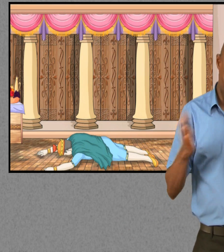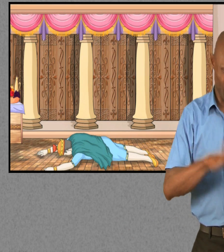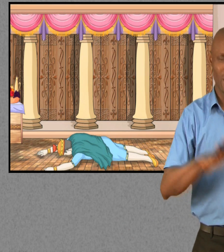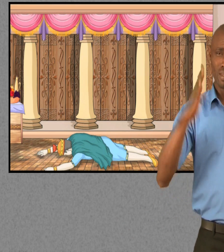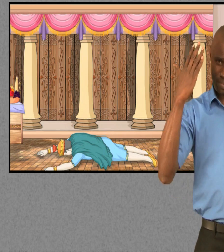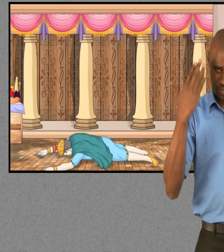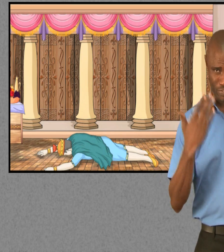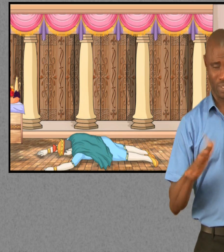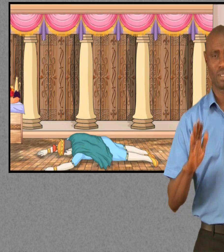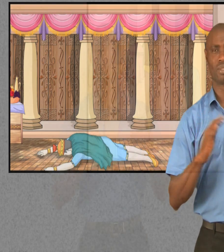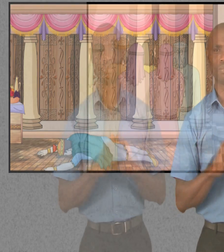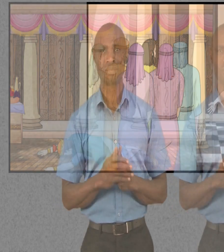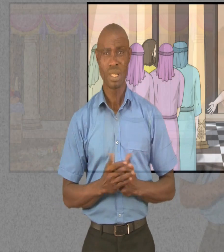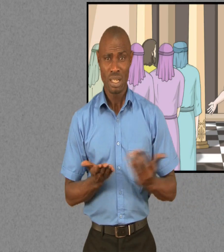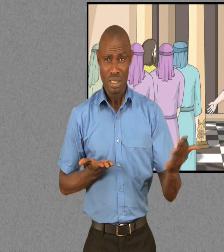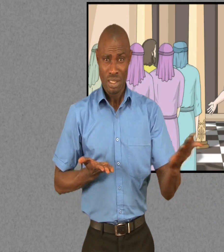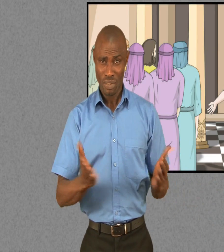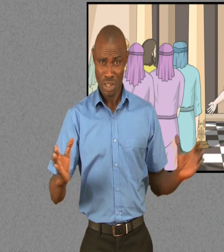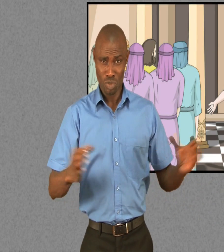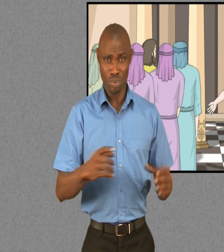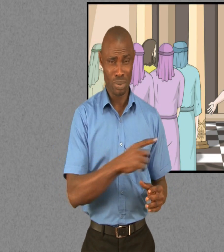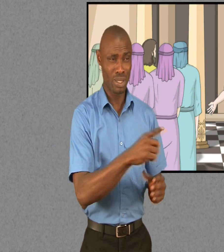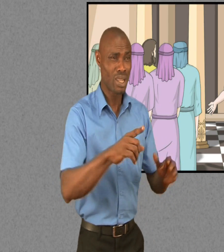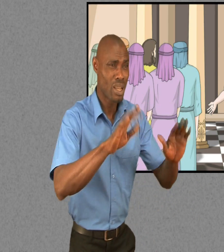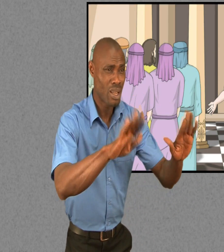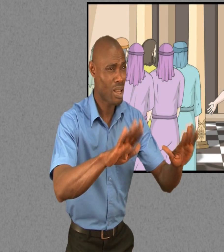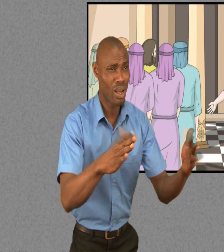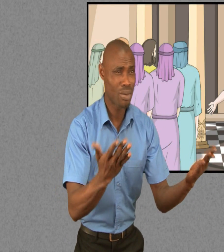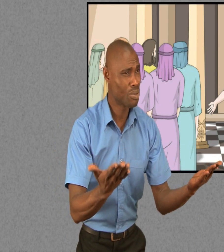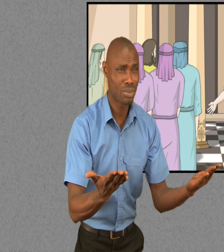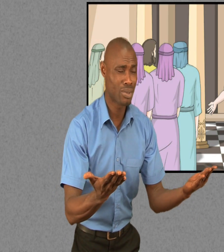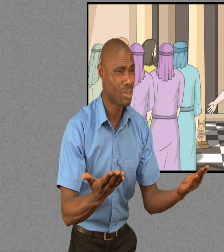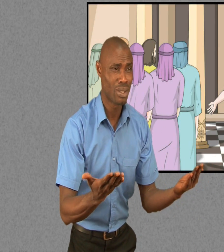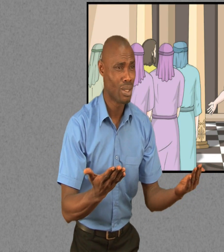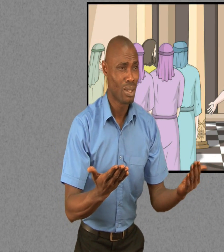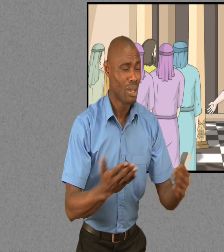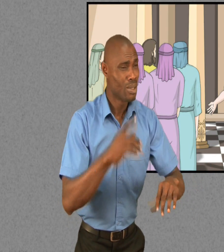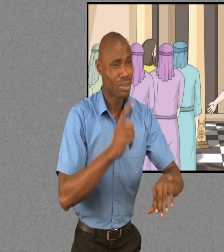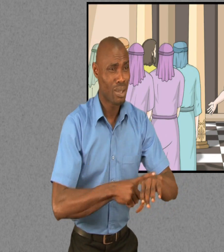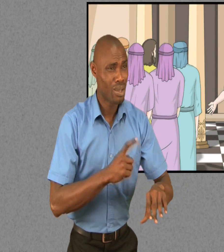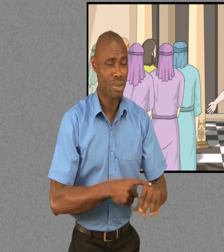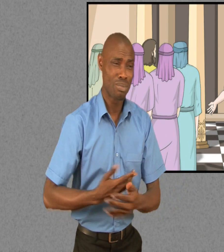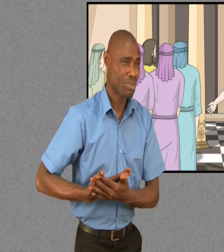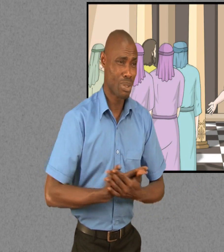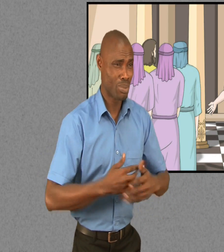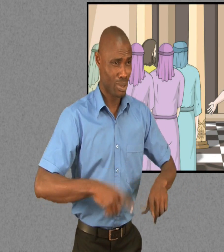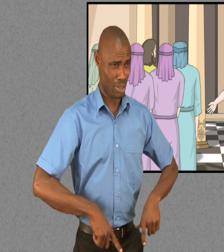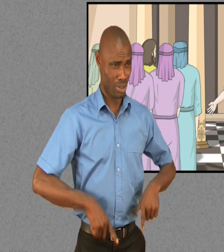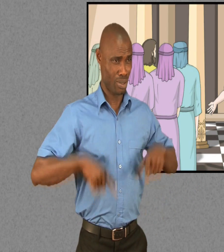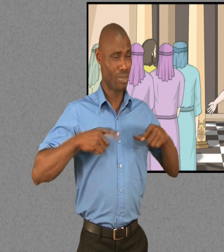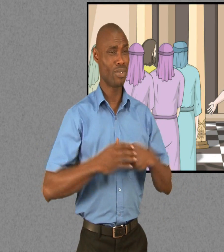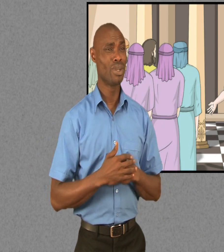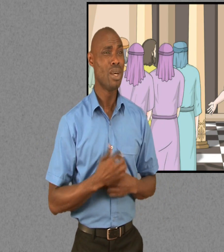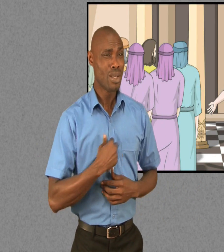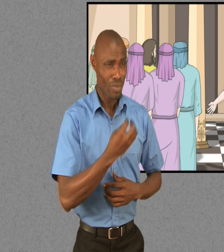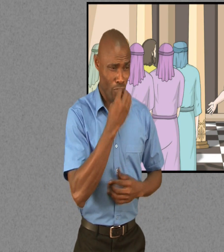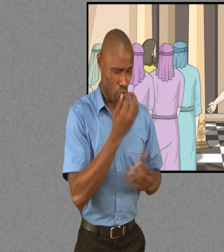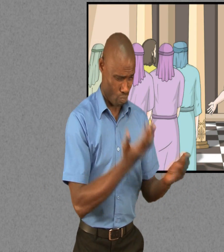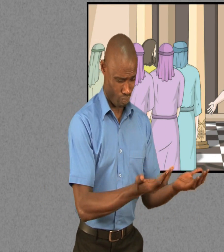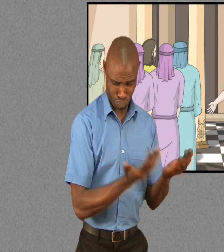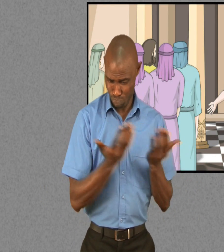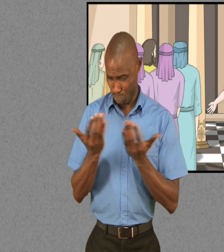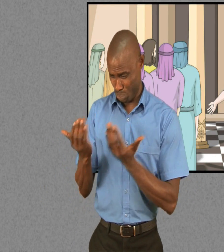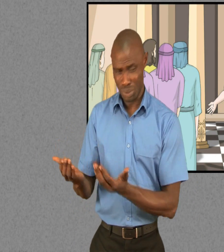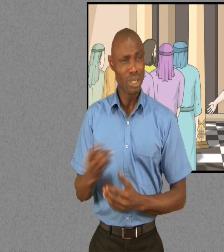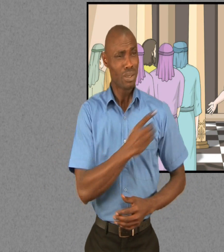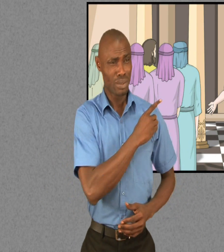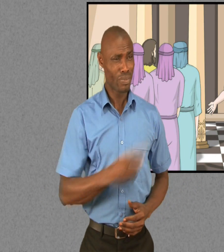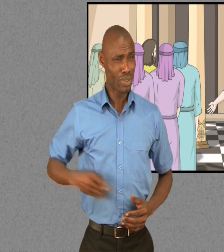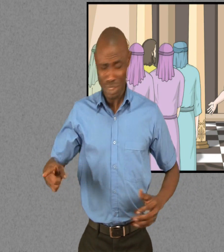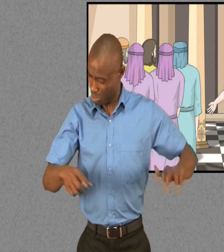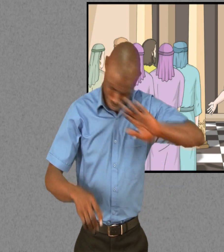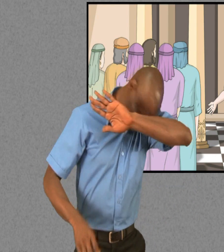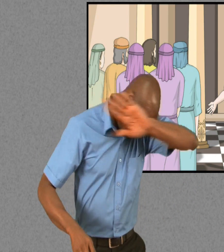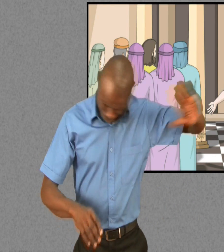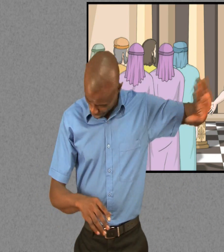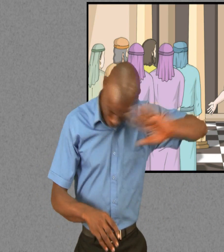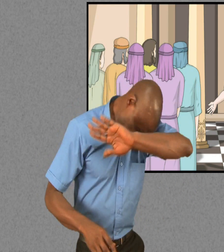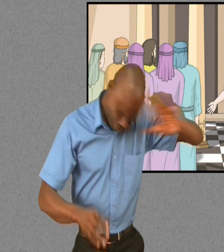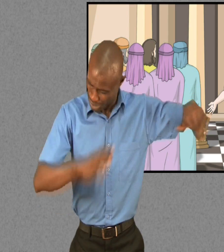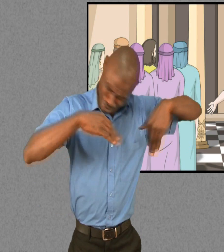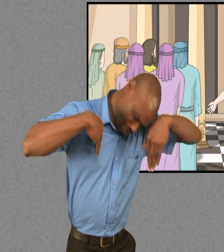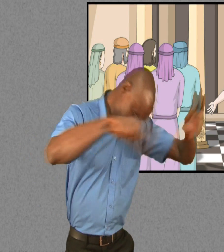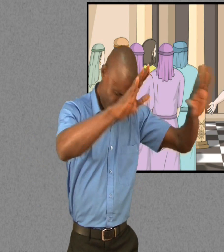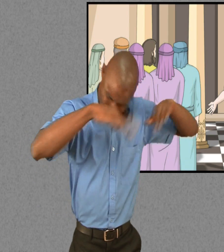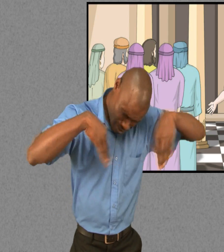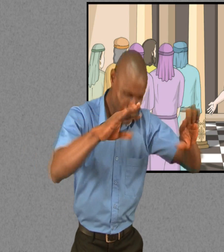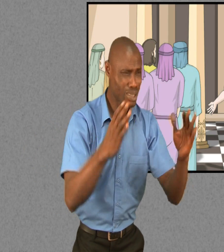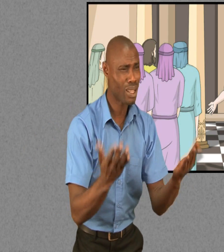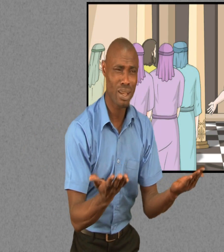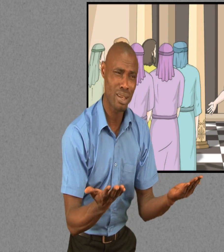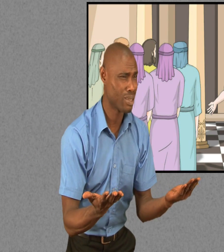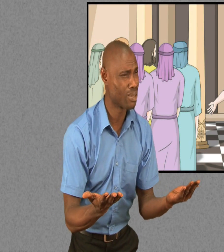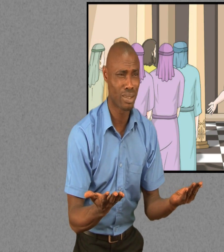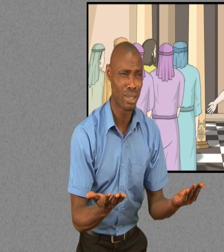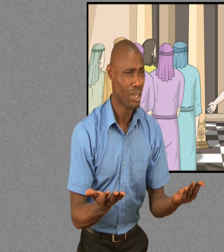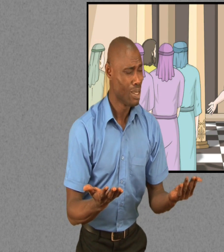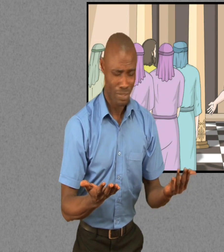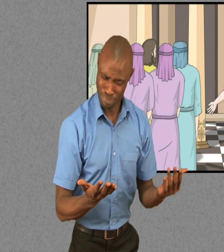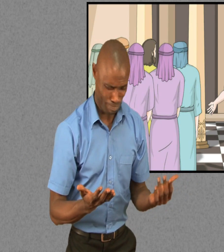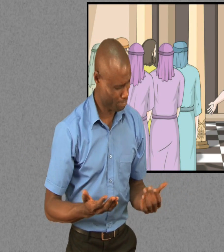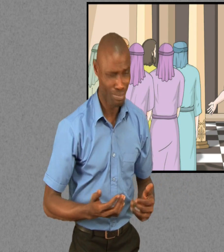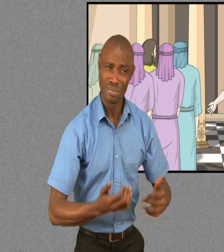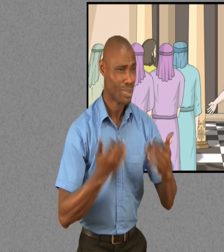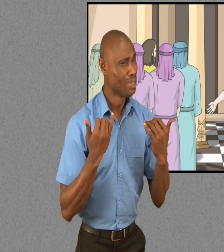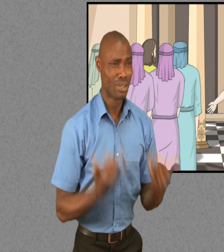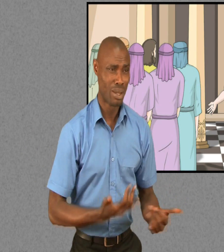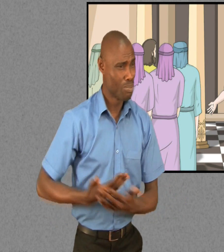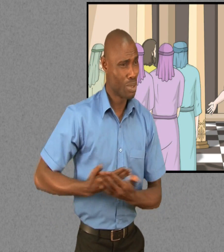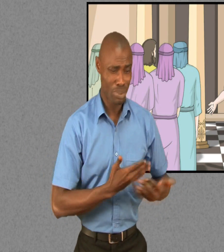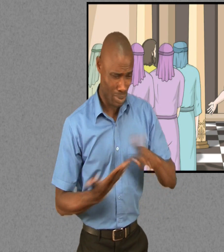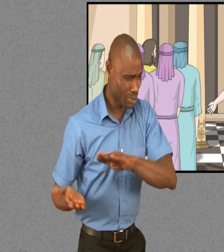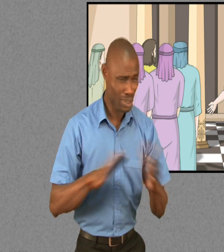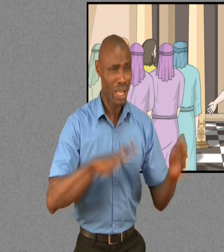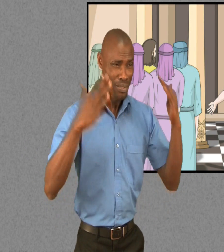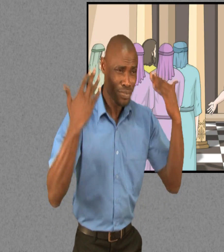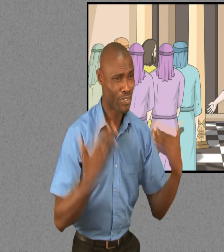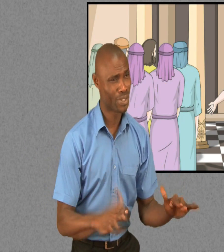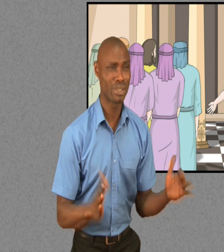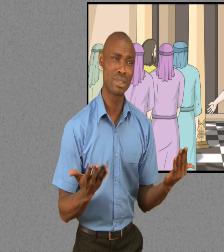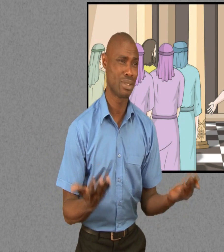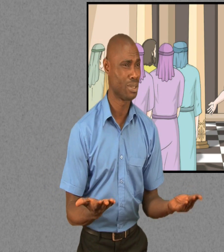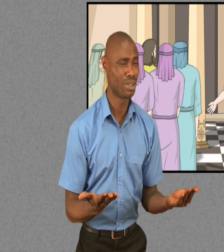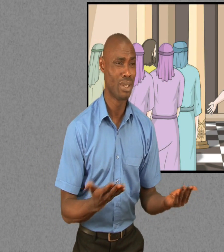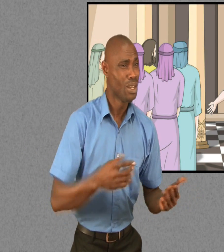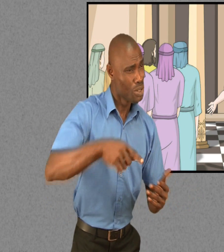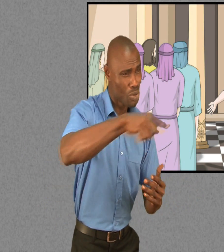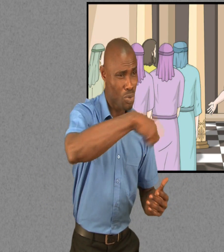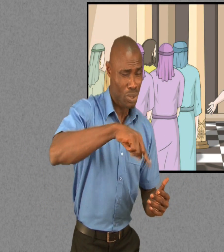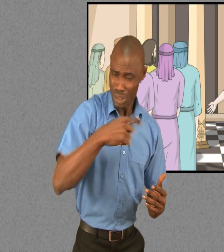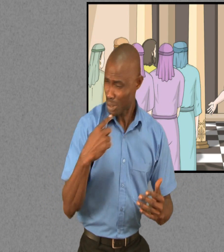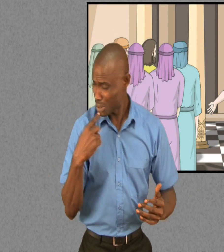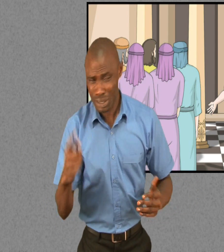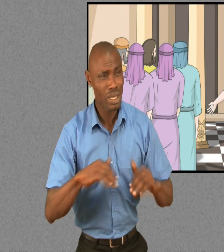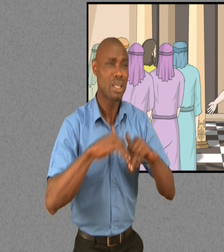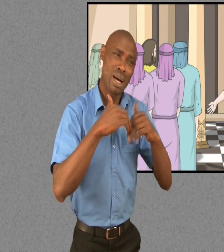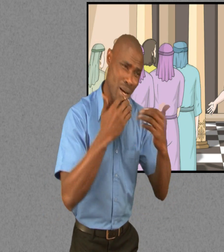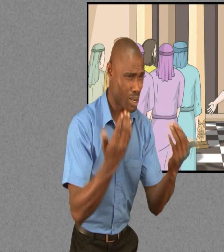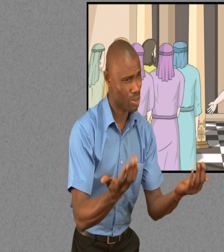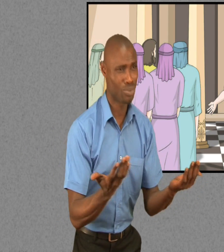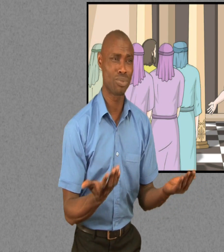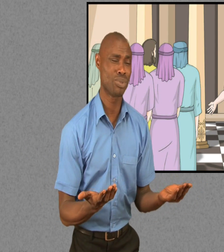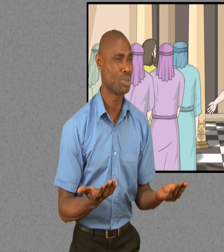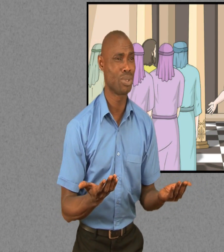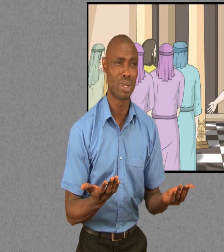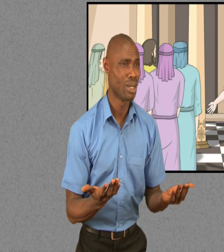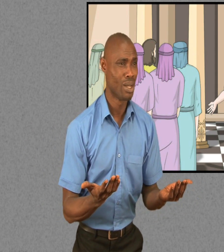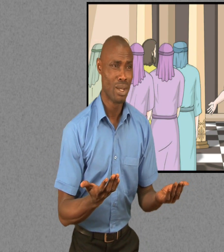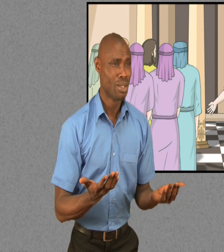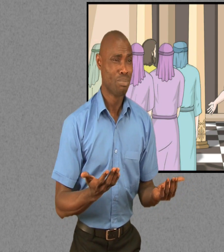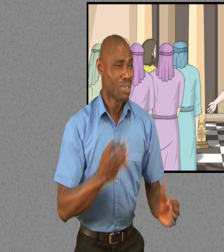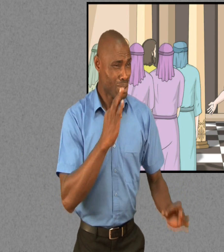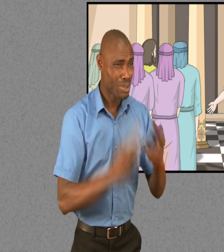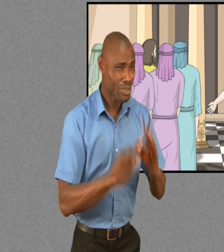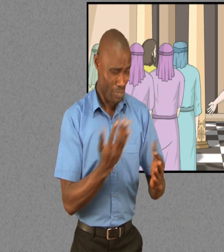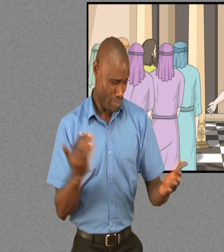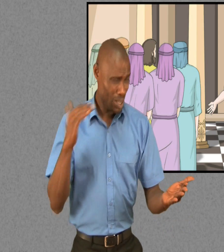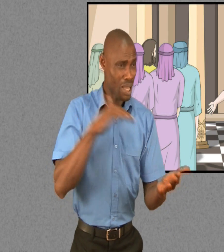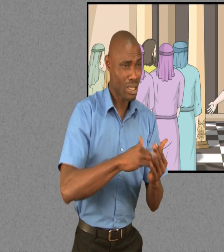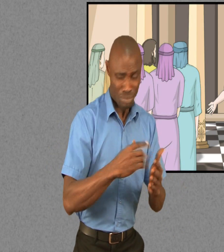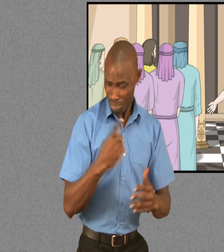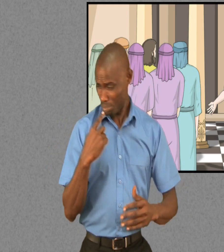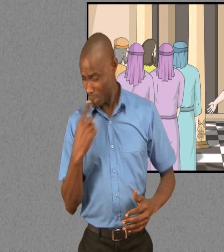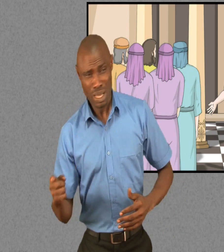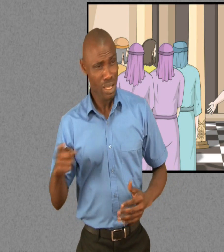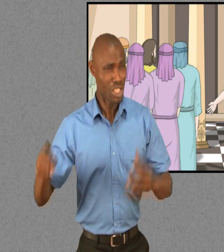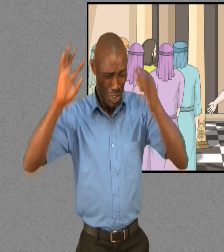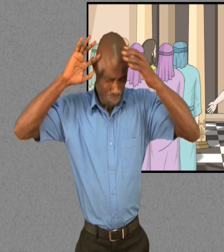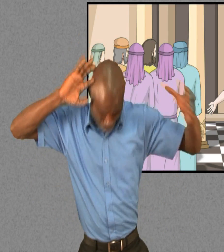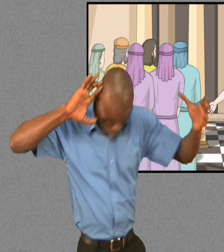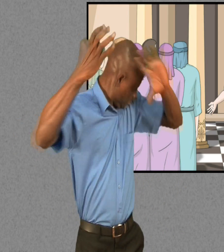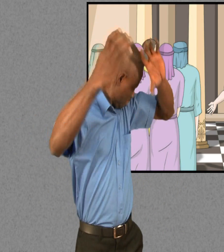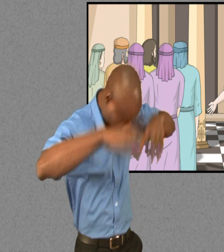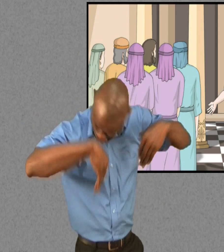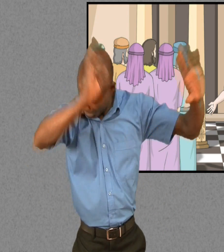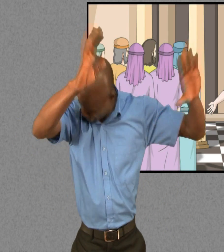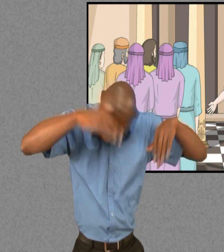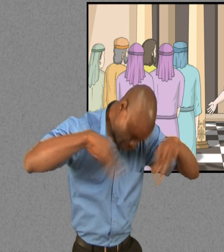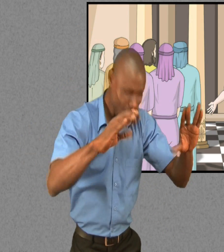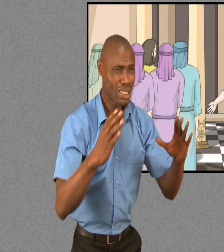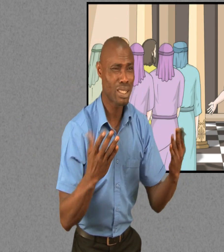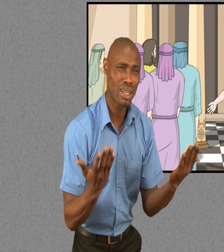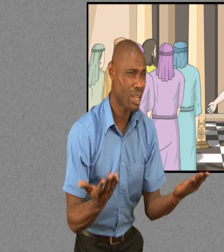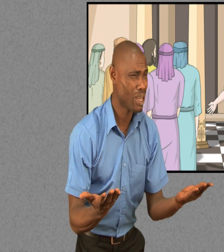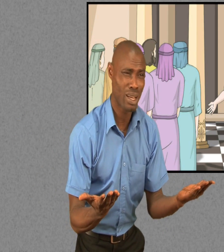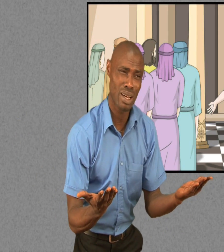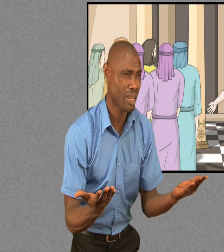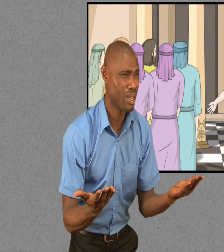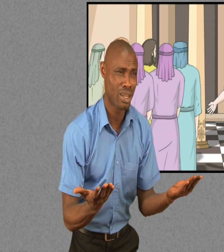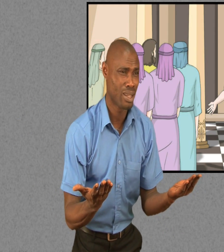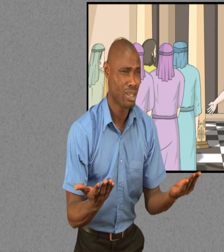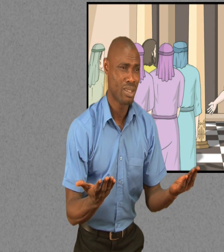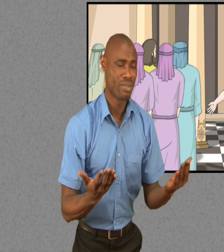But David’s servants were afraid to tell him that the child was dead, for they said, “Look, while the child was alive, we spoke to him, and he would not listen to us.